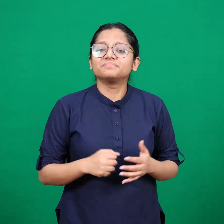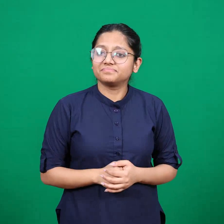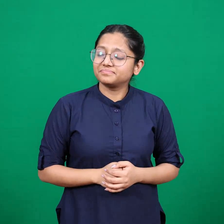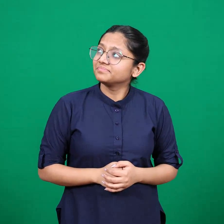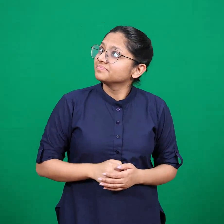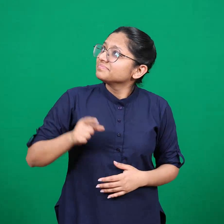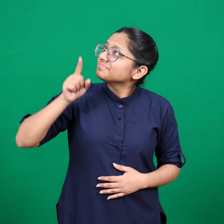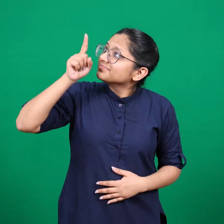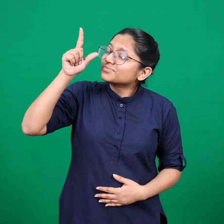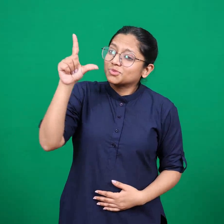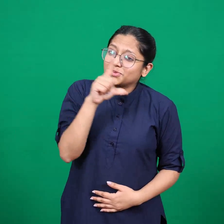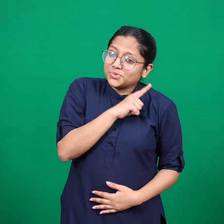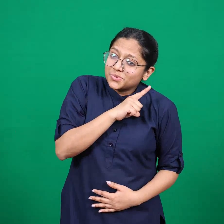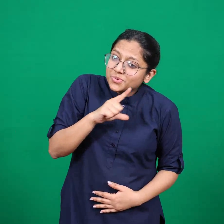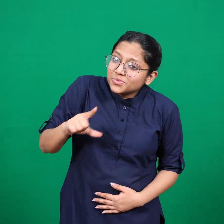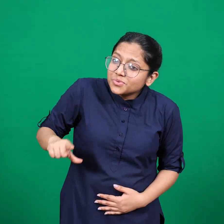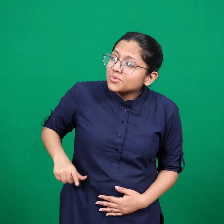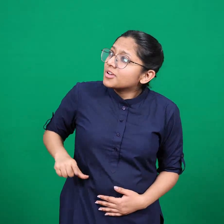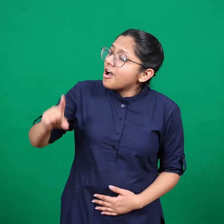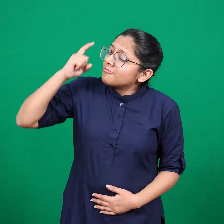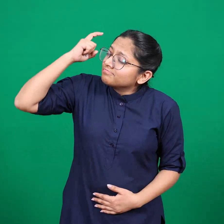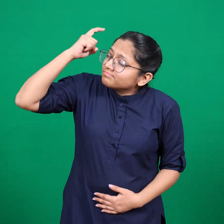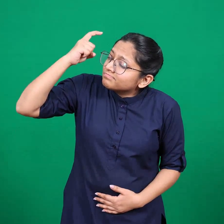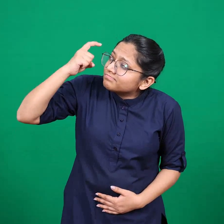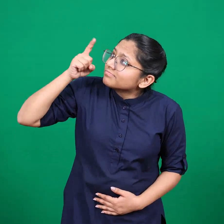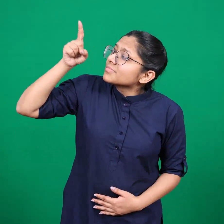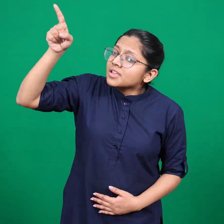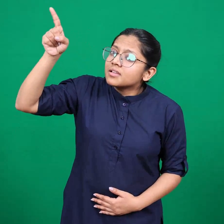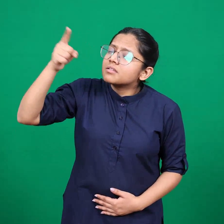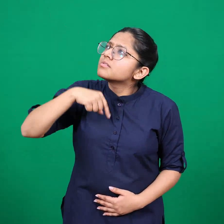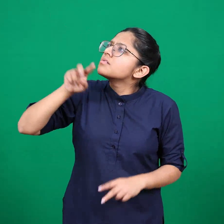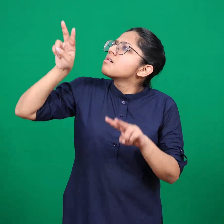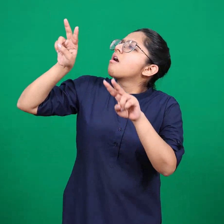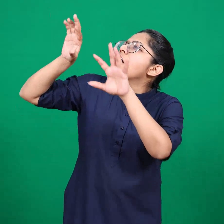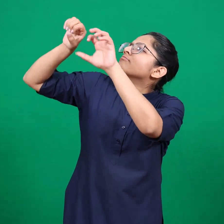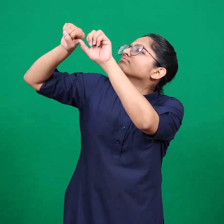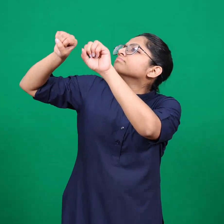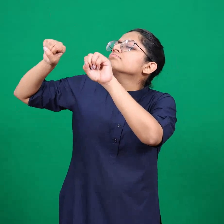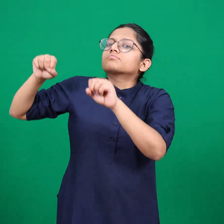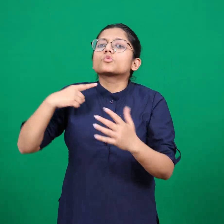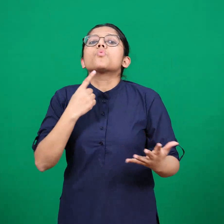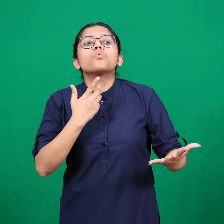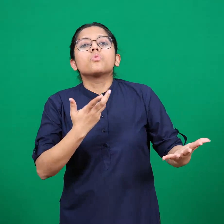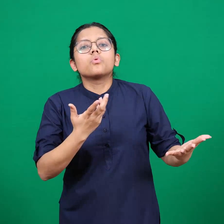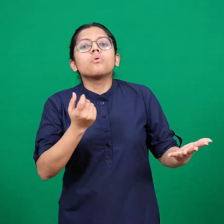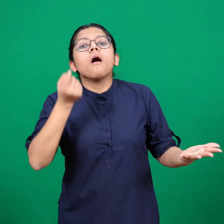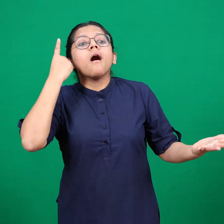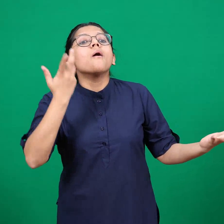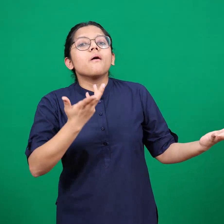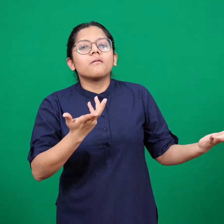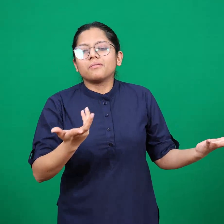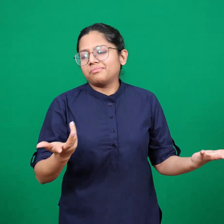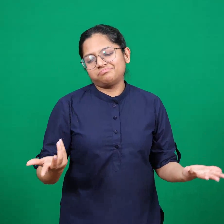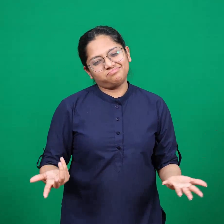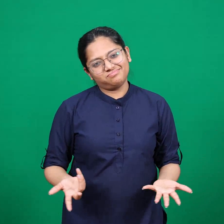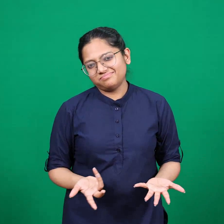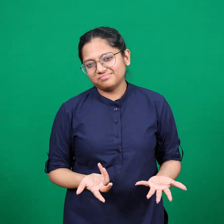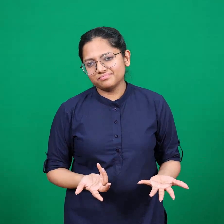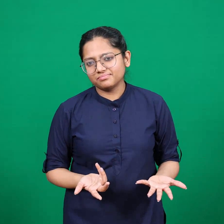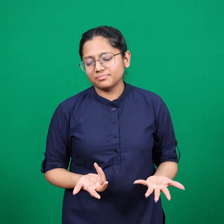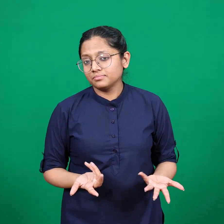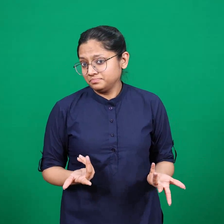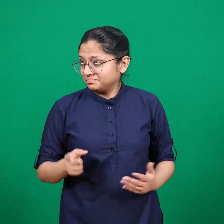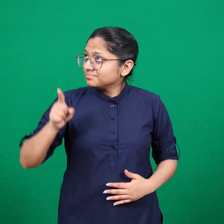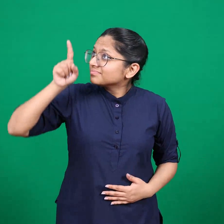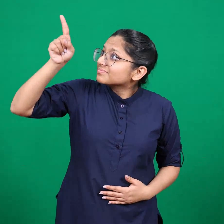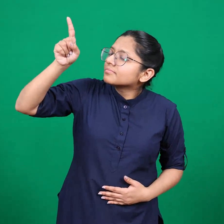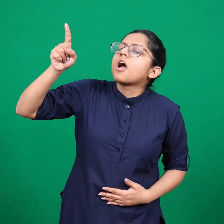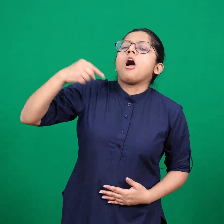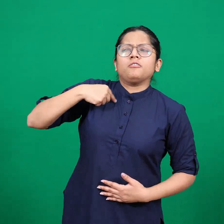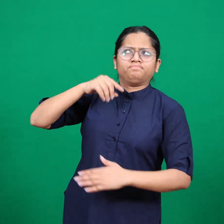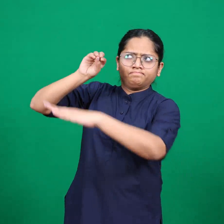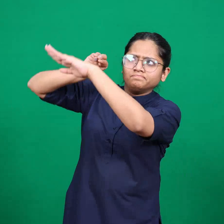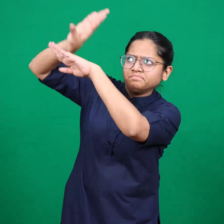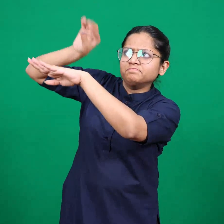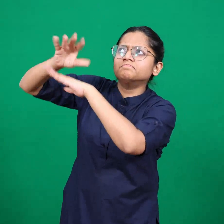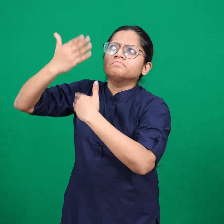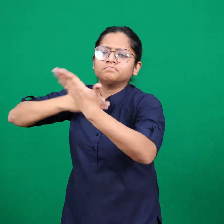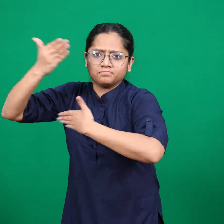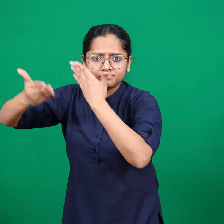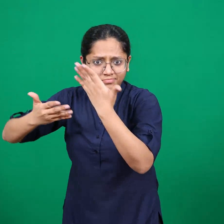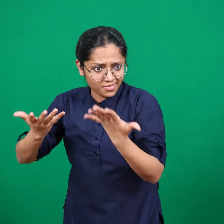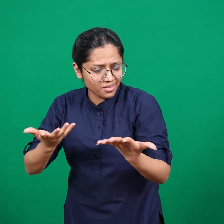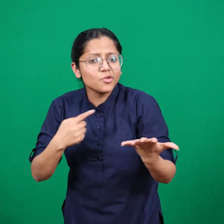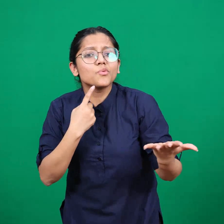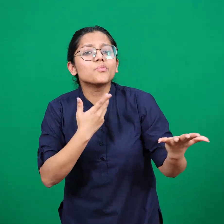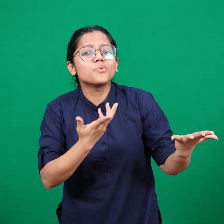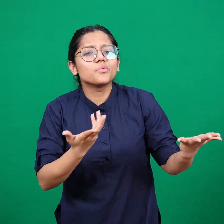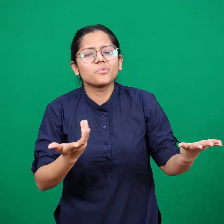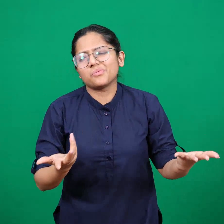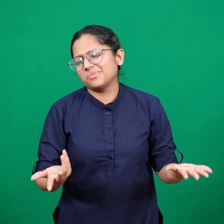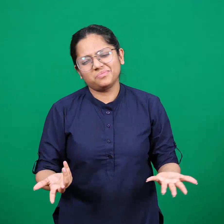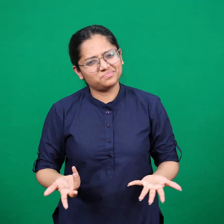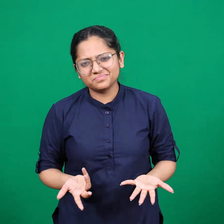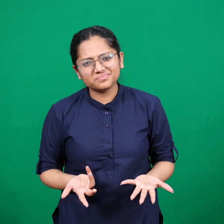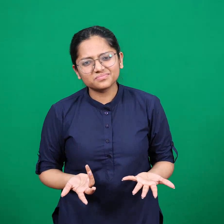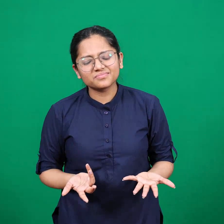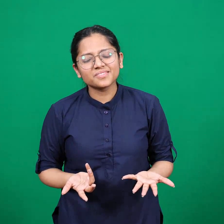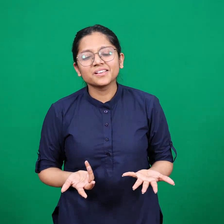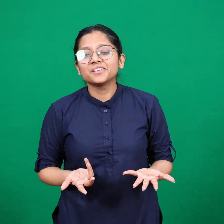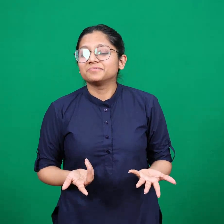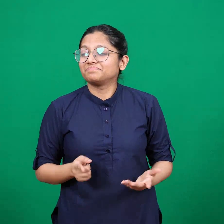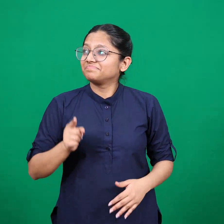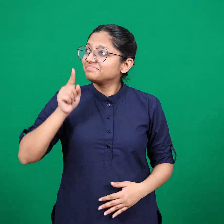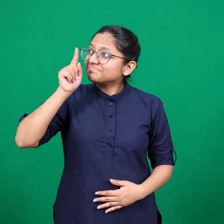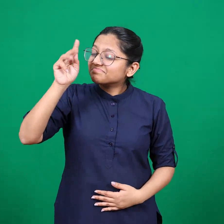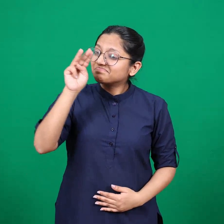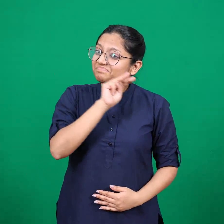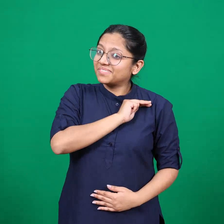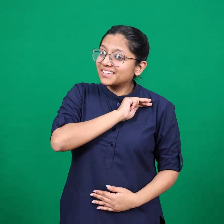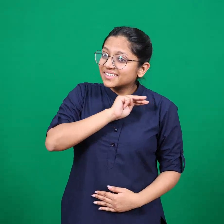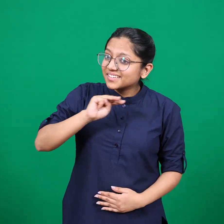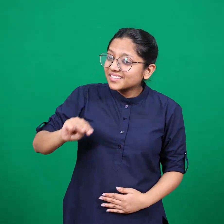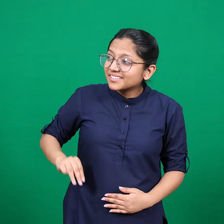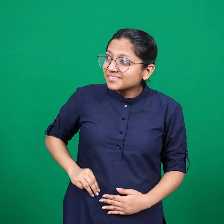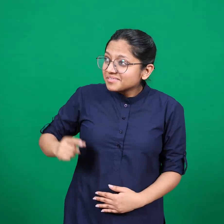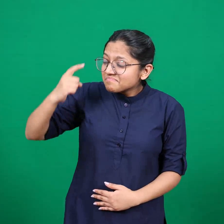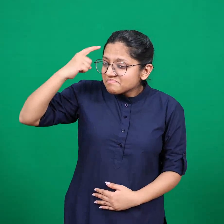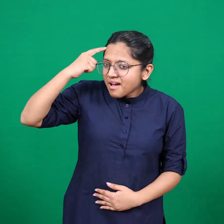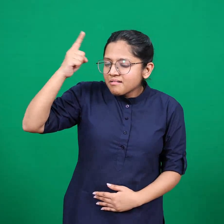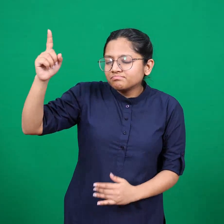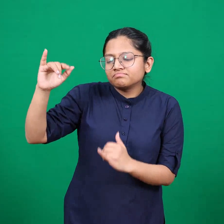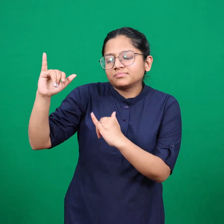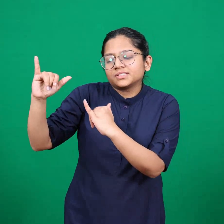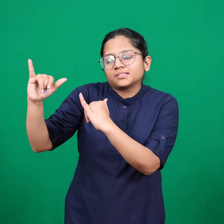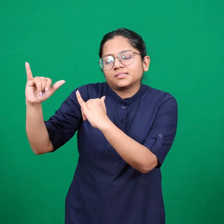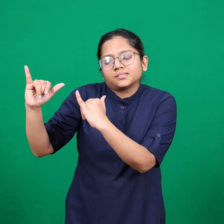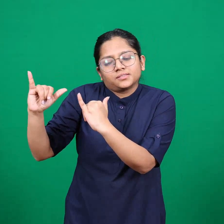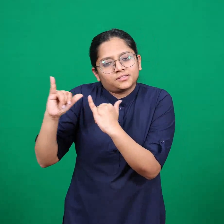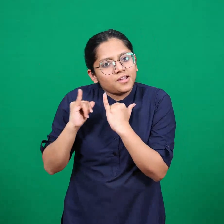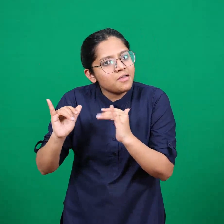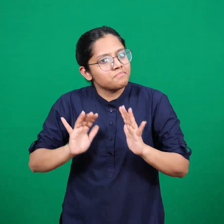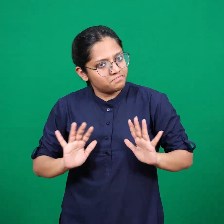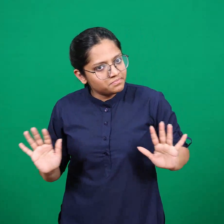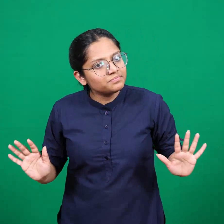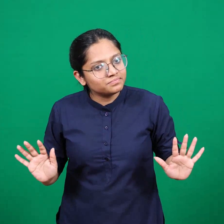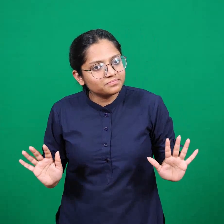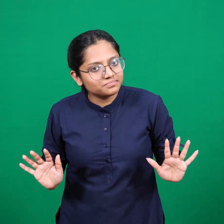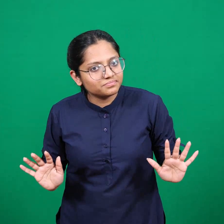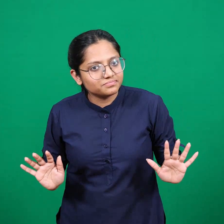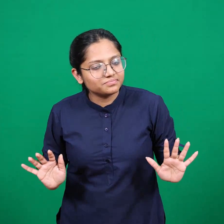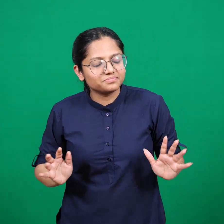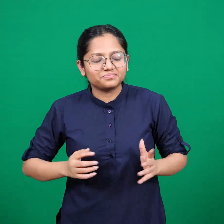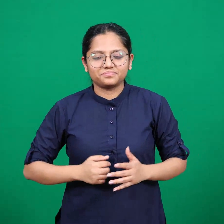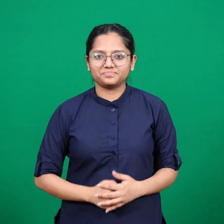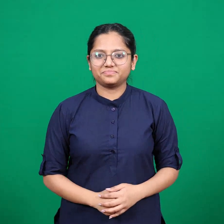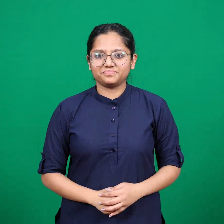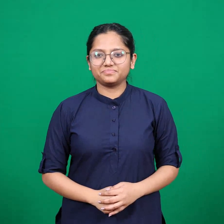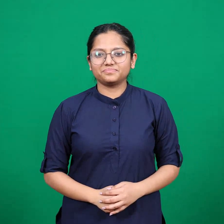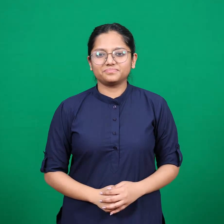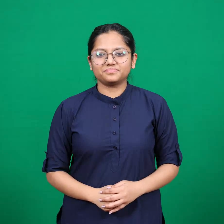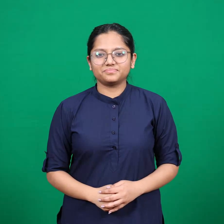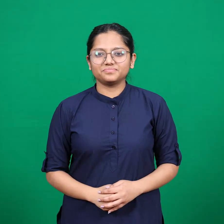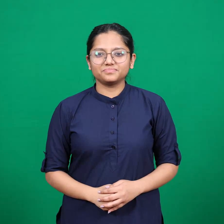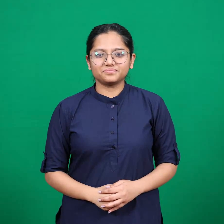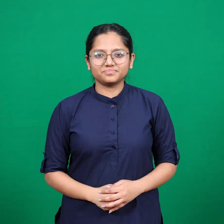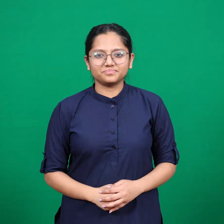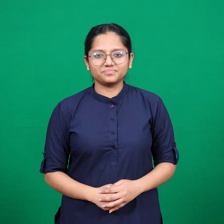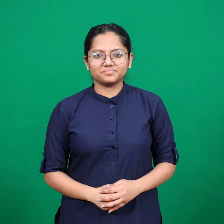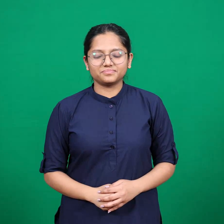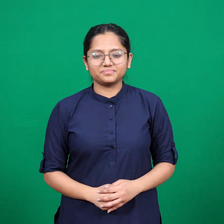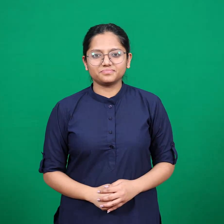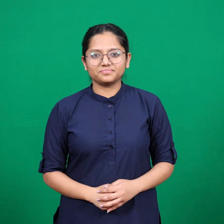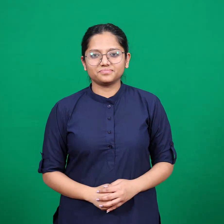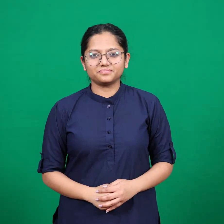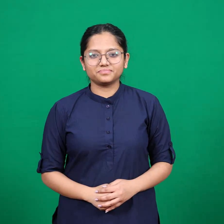"For who has known the mind of the Lord, so as to instruct Him?" But we have the mind of Christ.